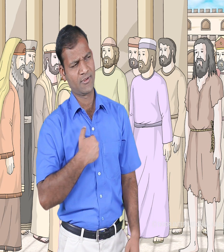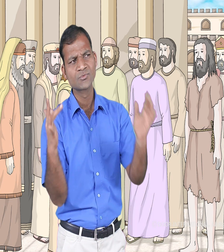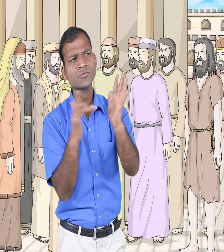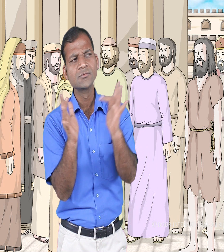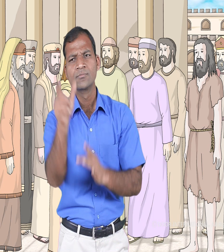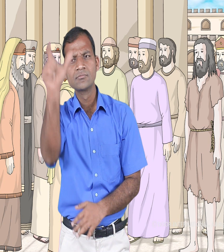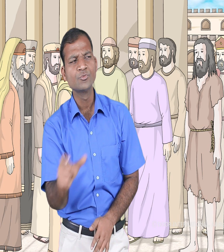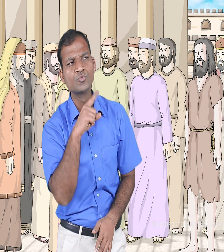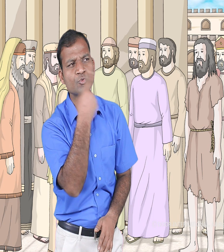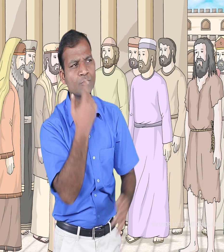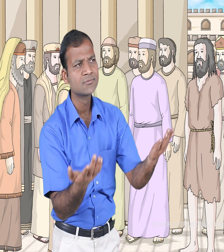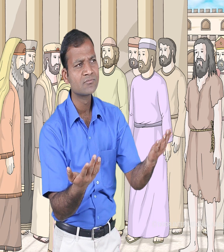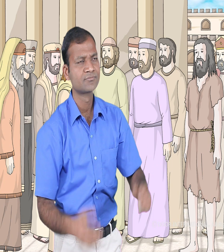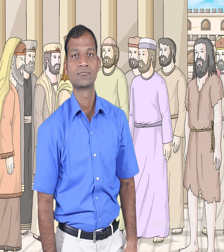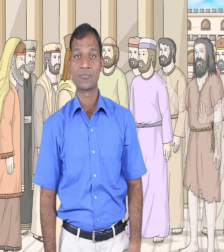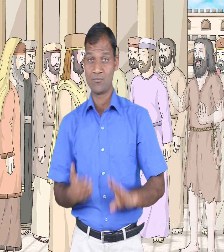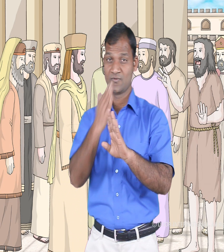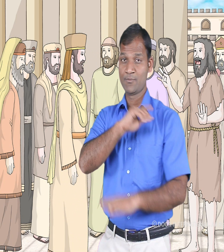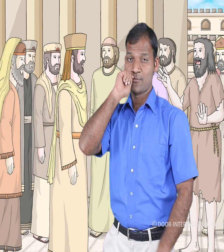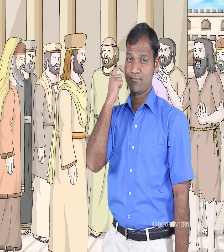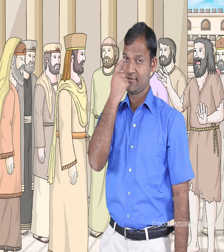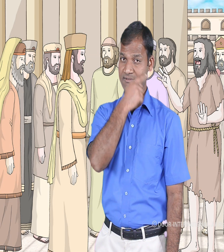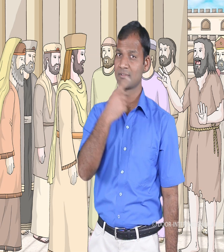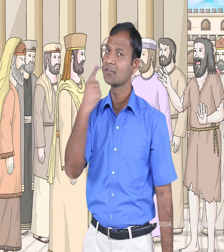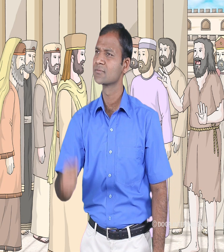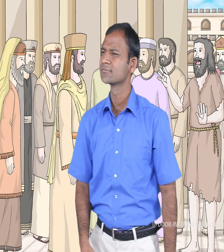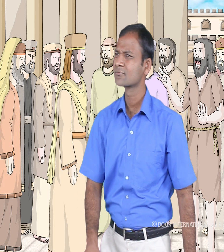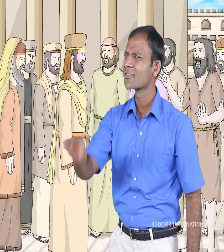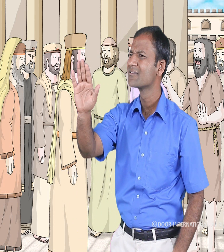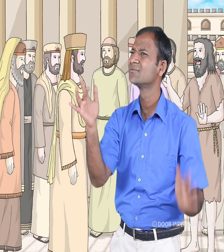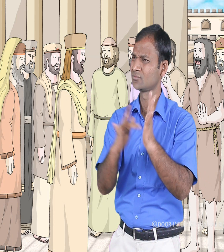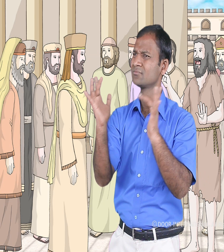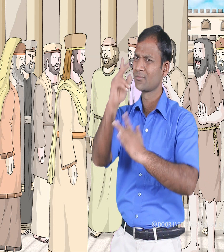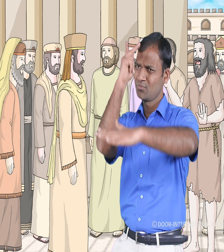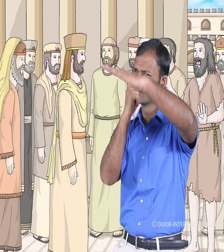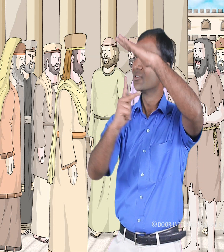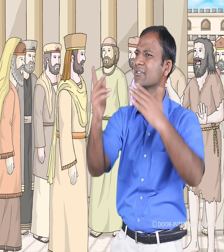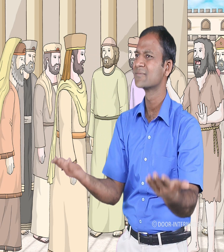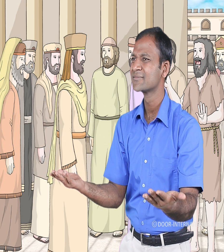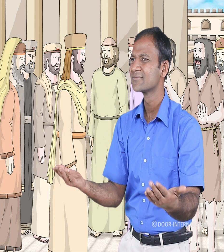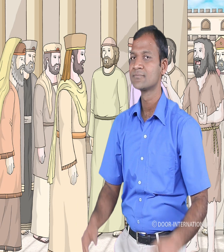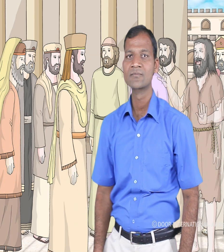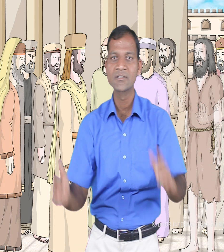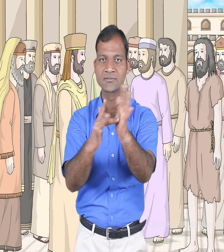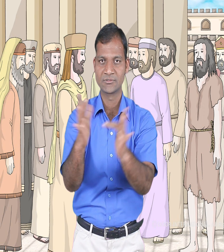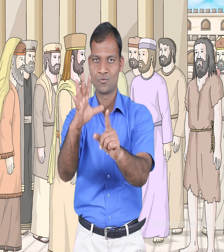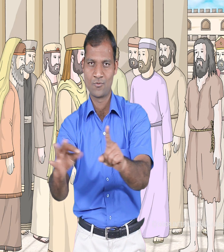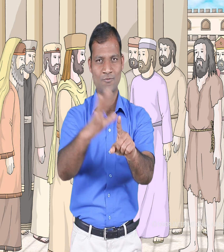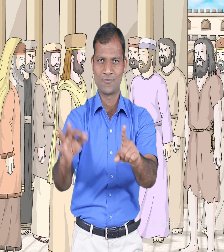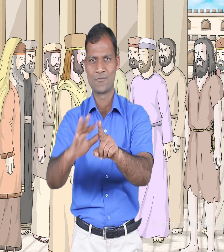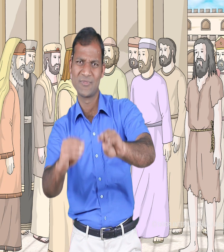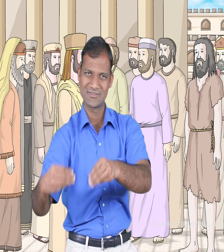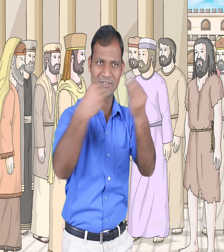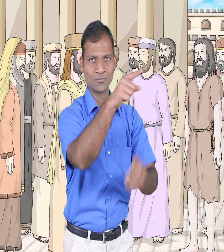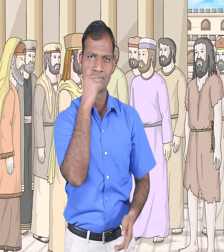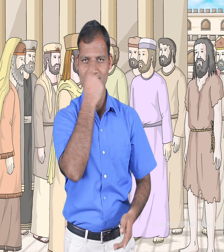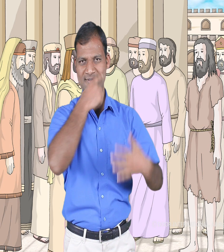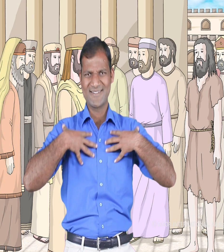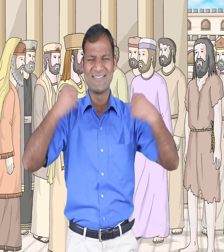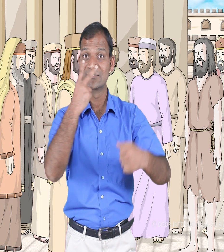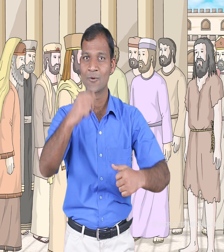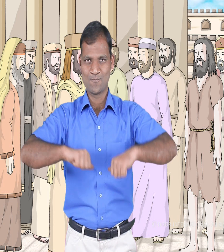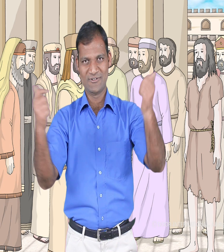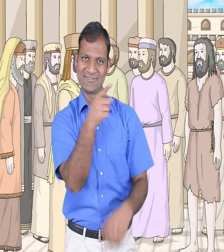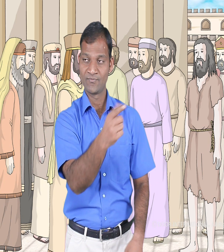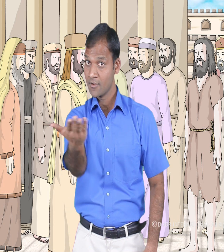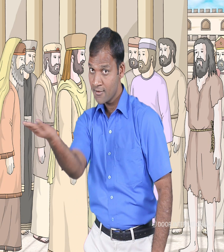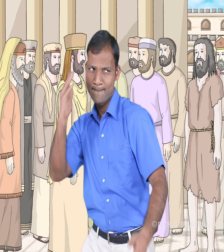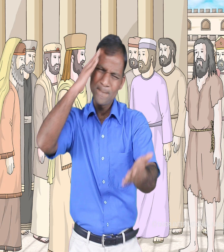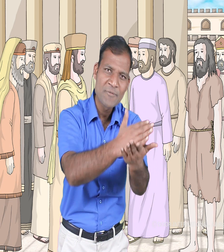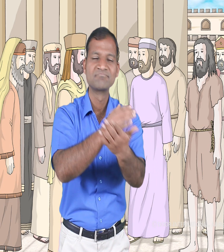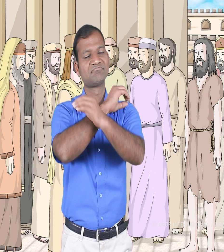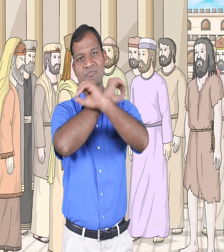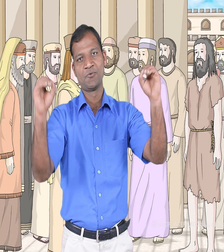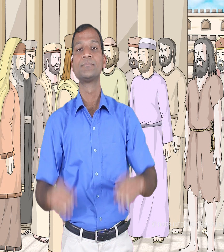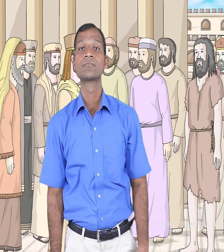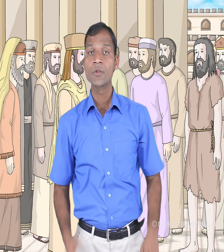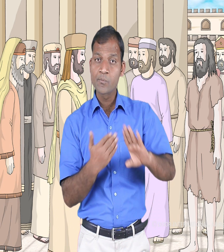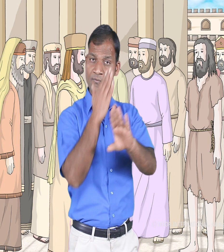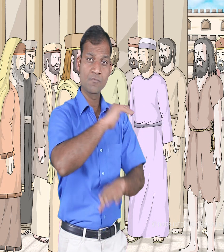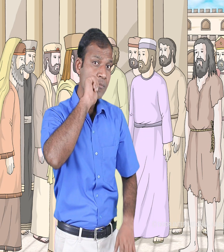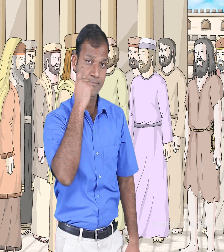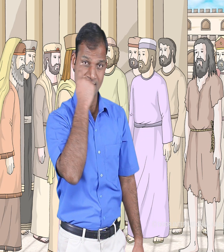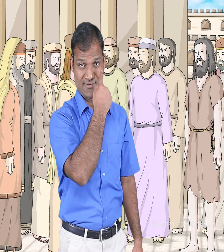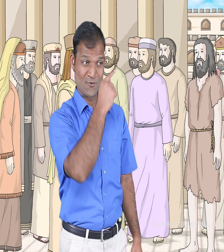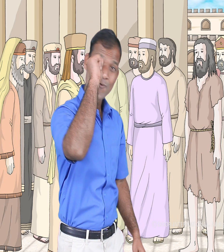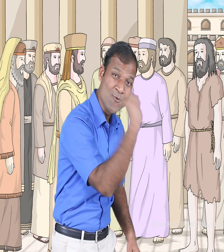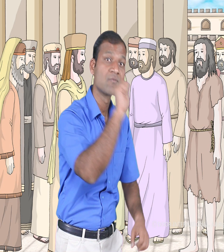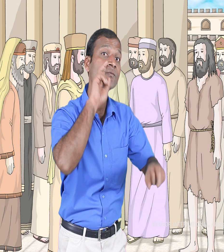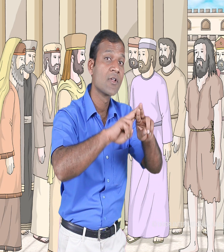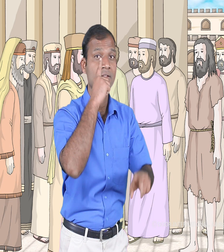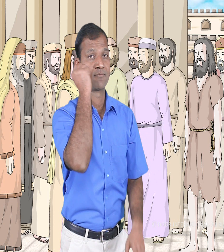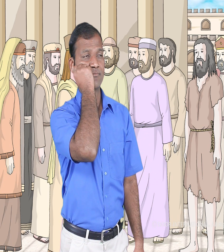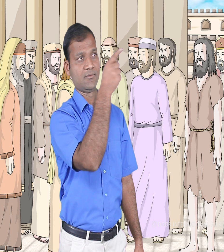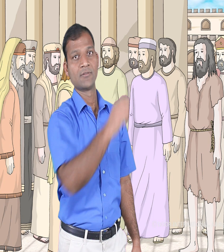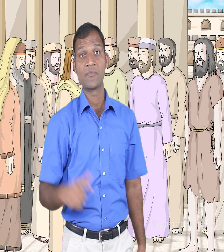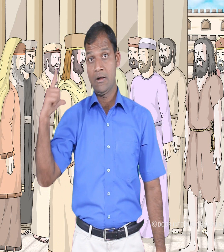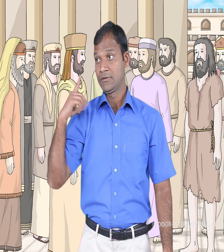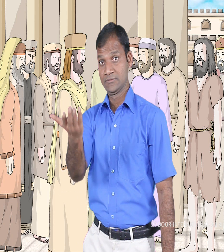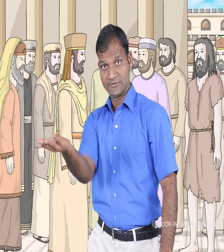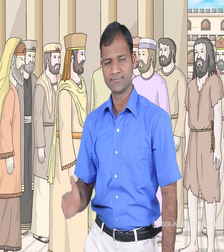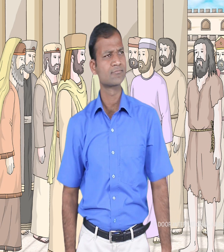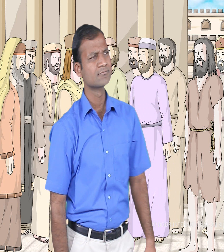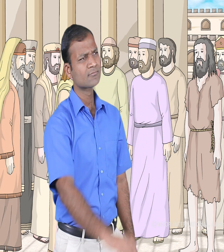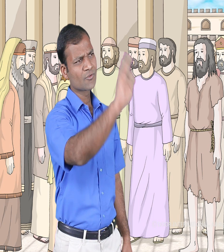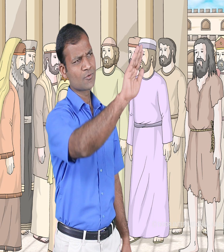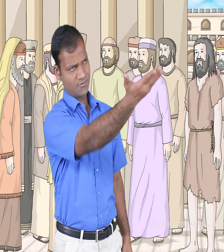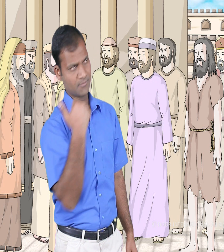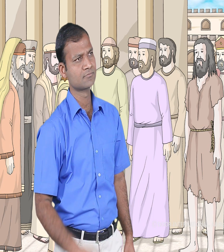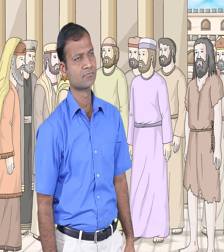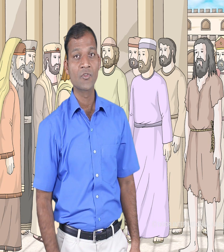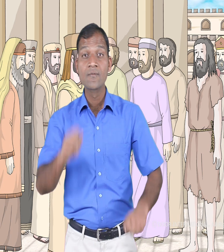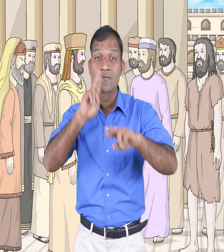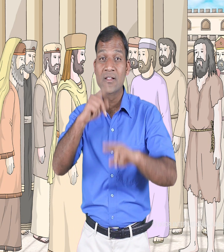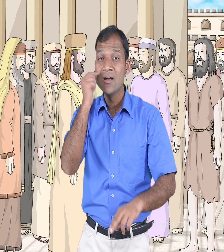So once again they asked the man who had been blind, “What do you say about Him, since it was your eyes He opened?”